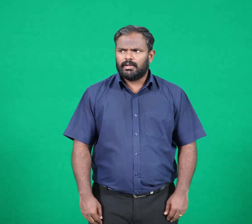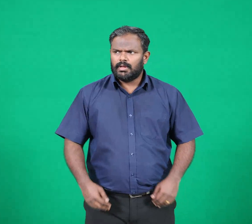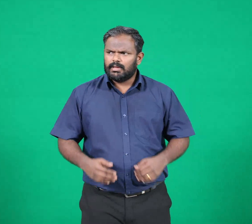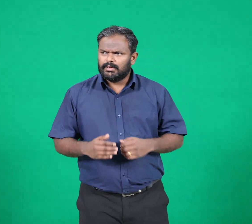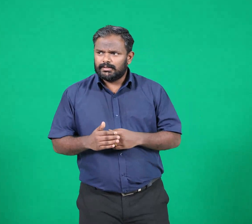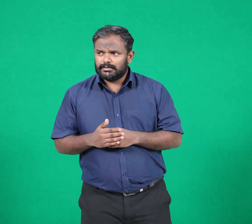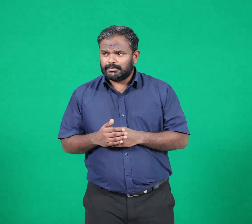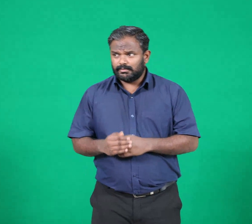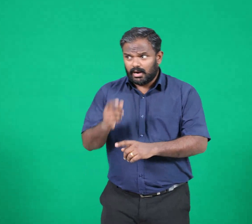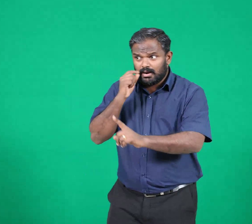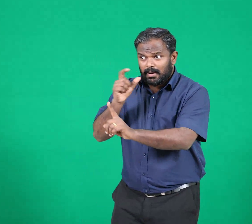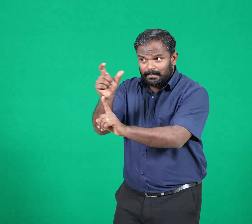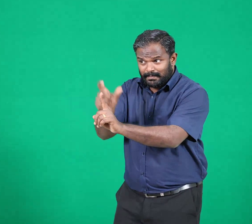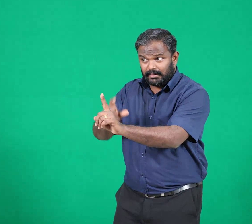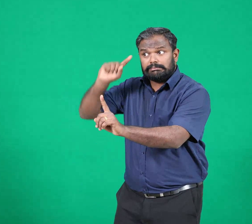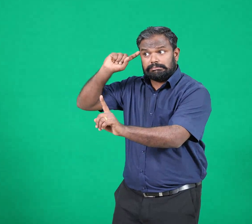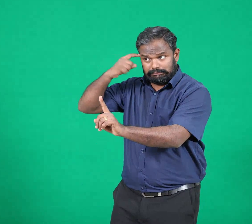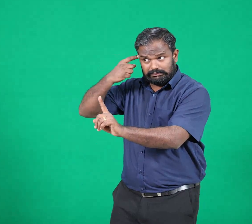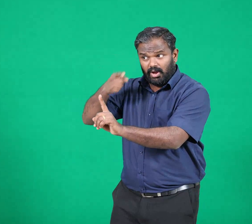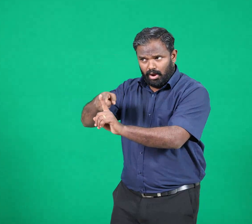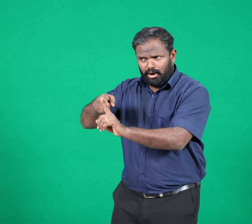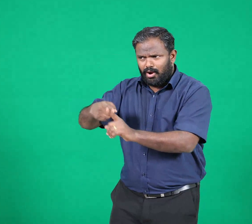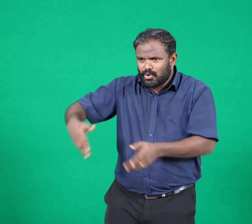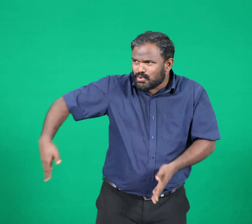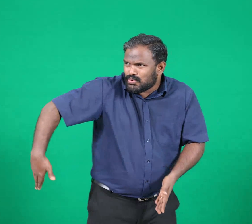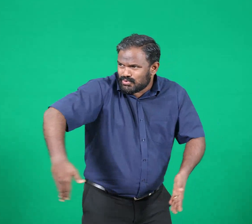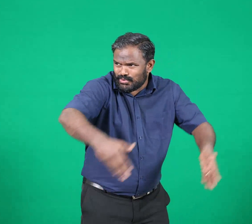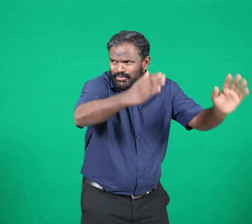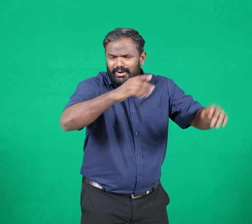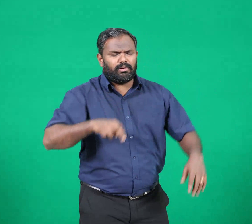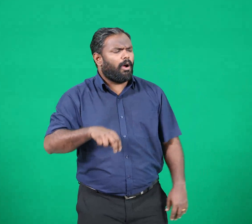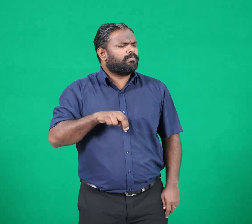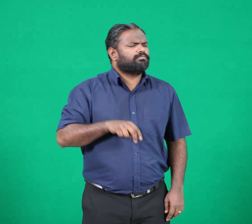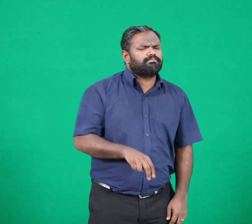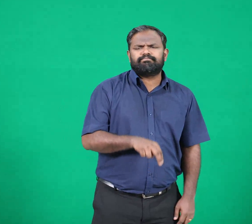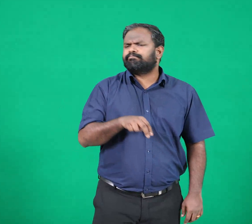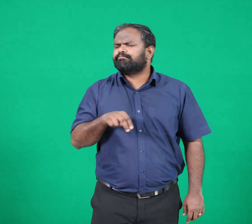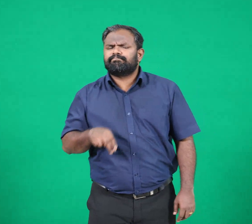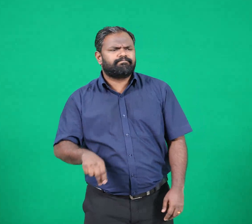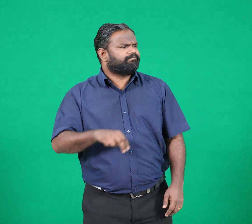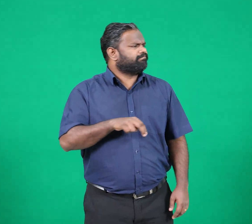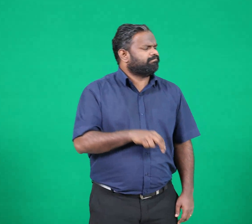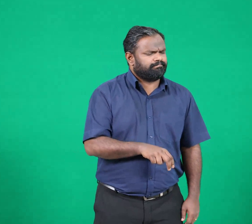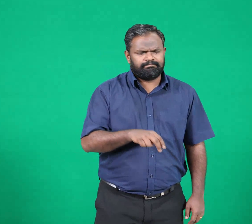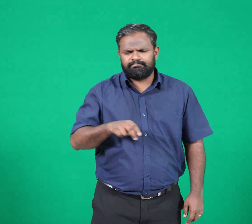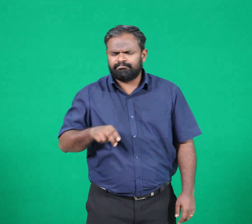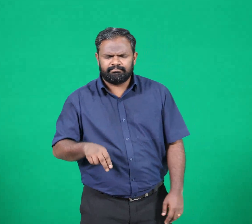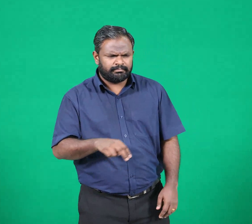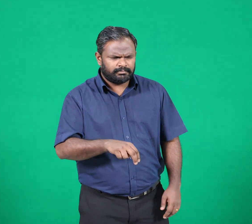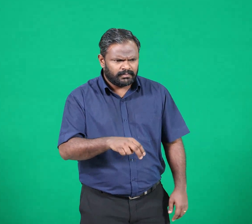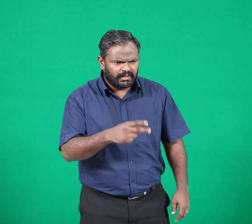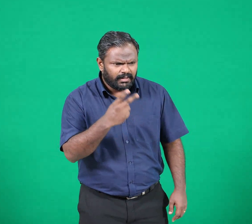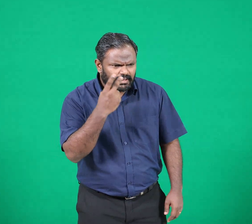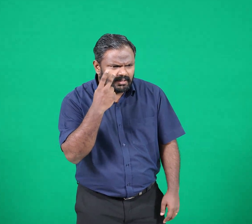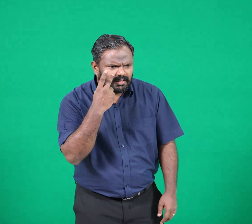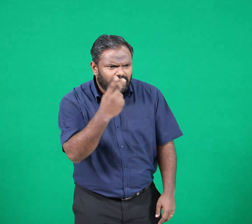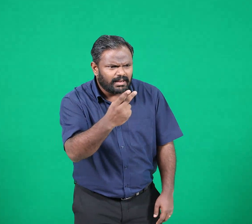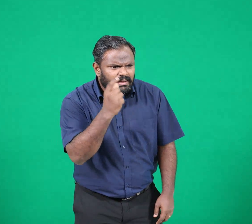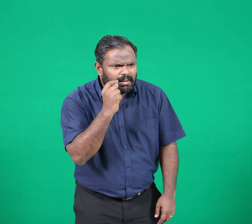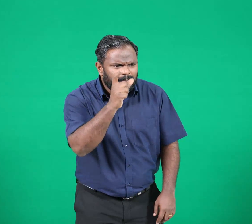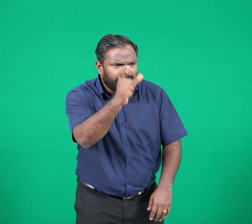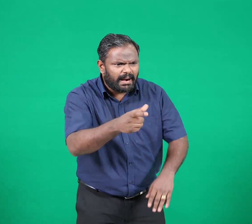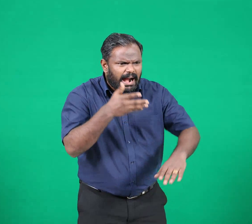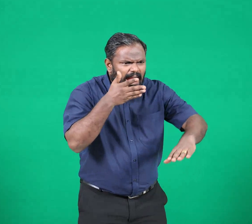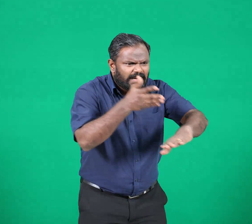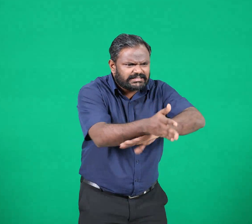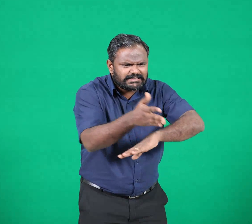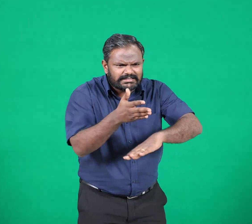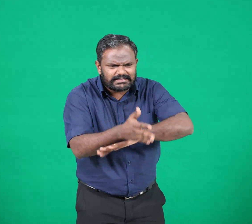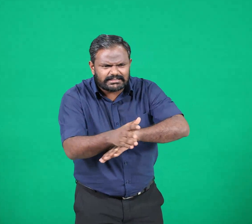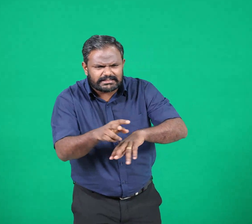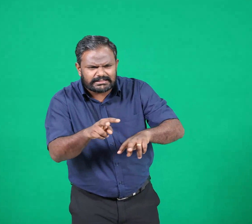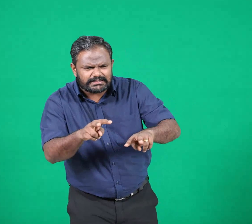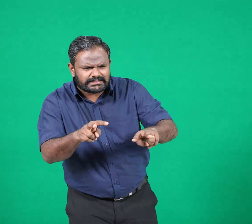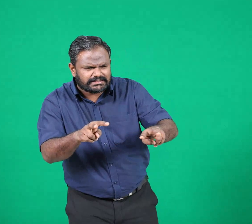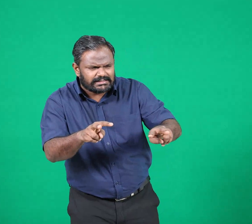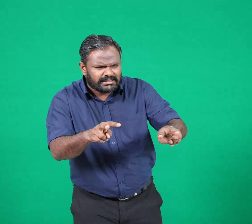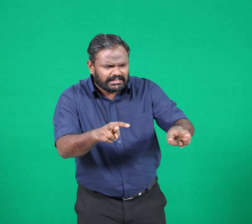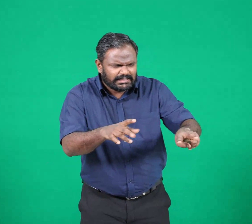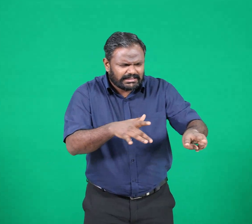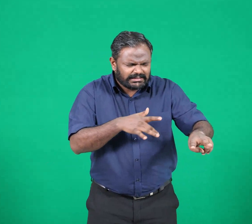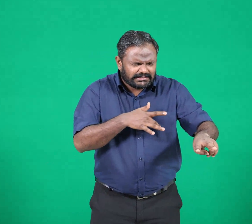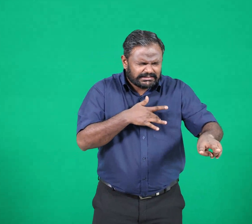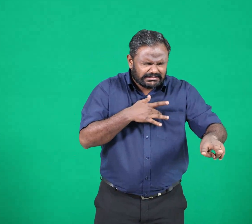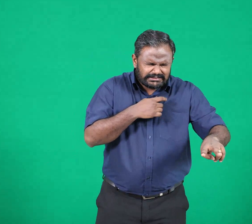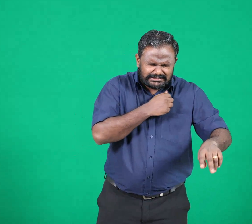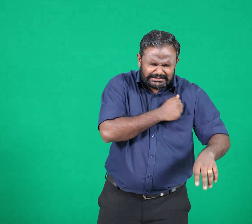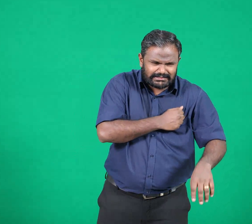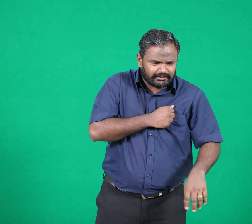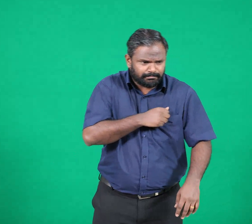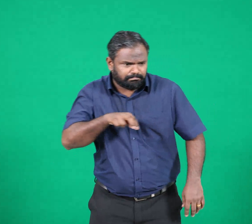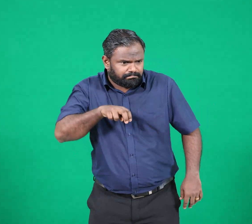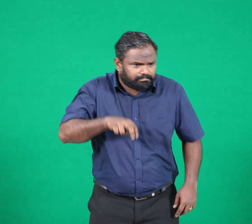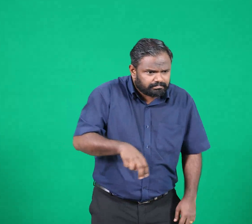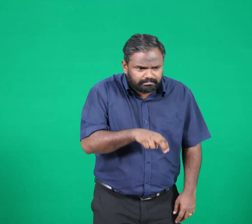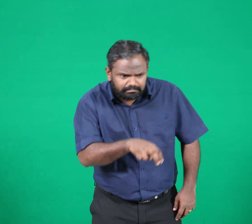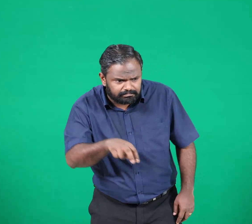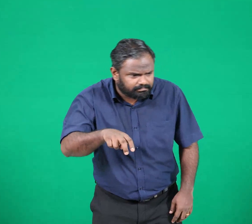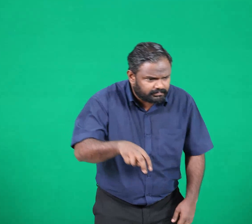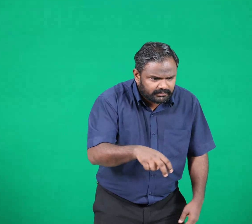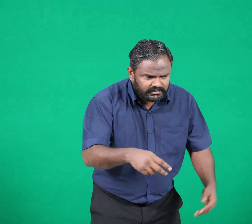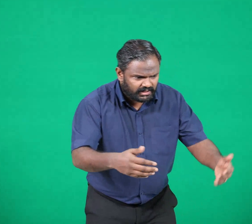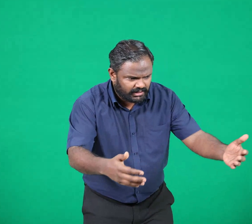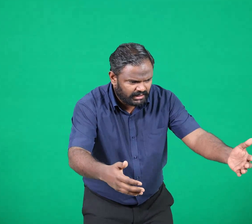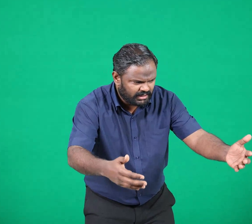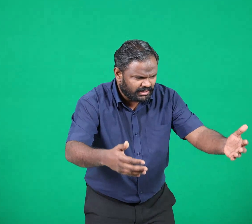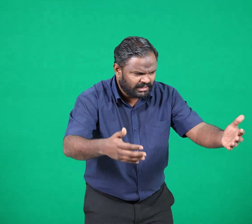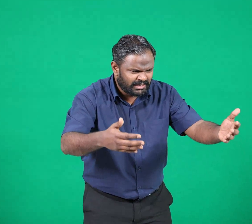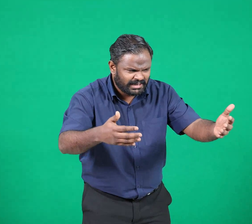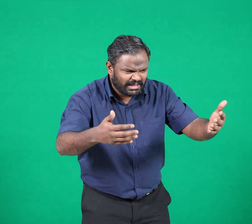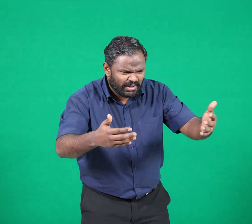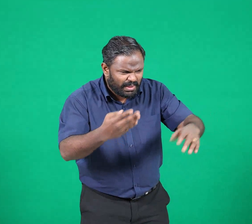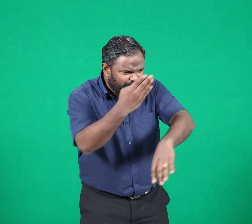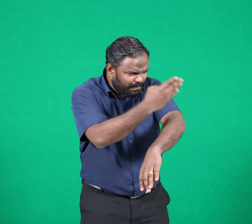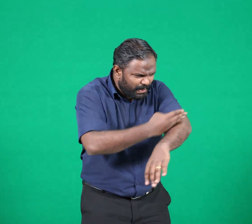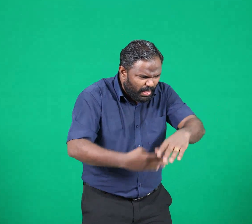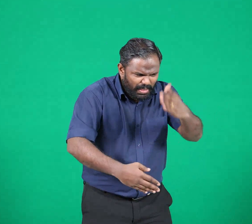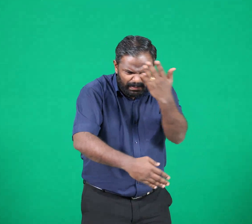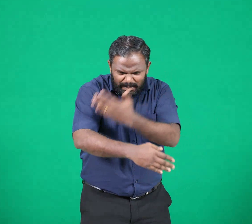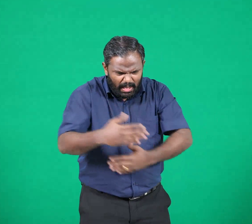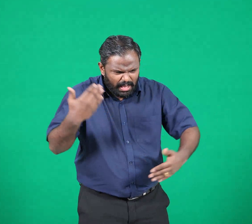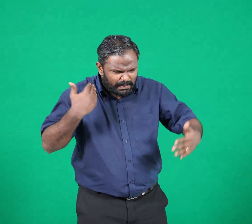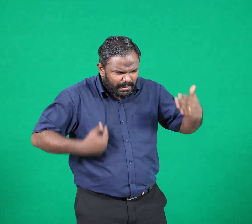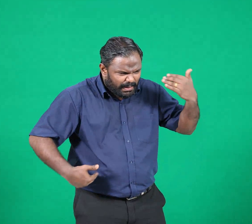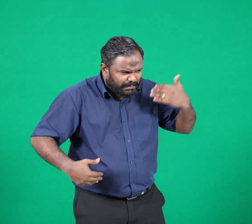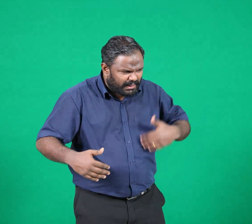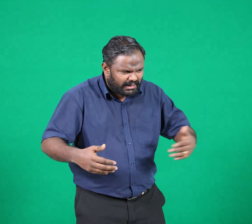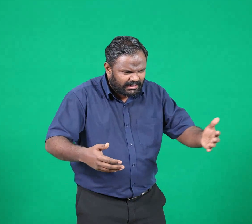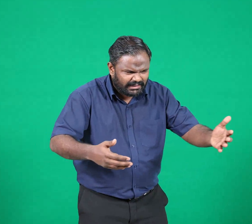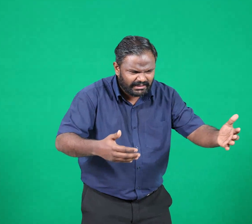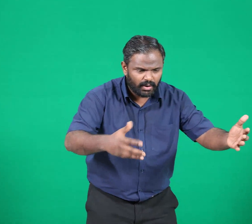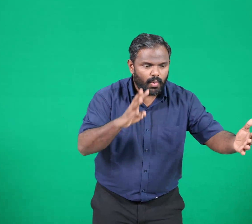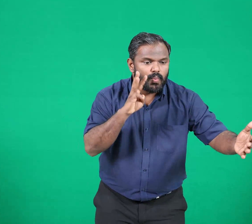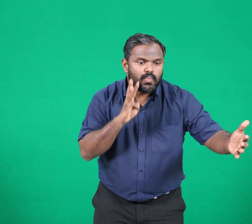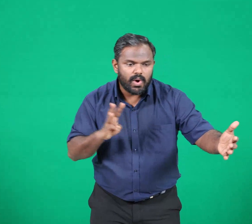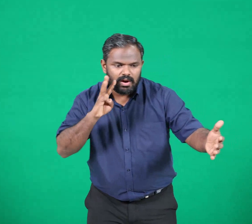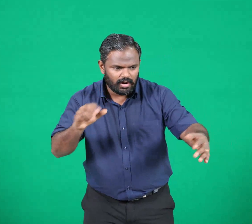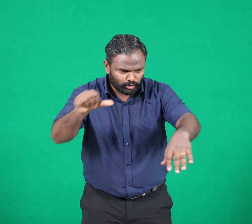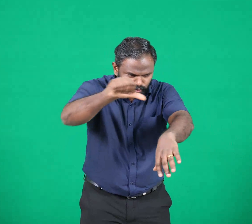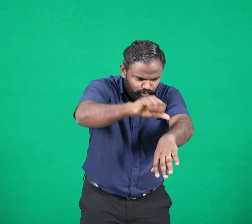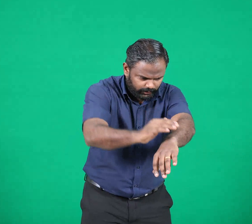But when a Samaritan on a journey came upon him, he looked at him and had compassion.